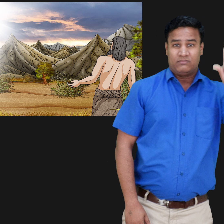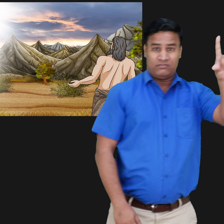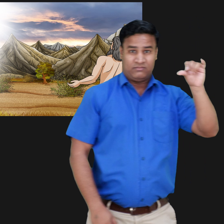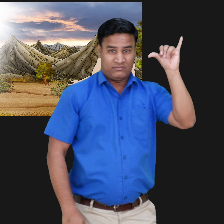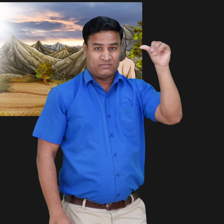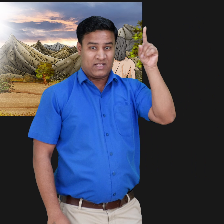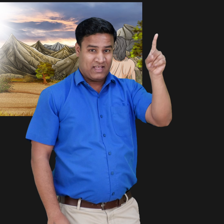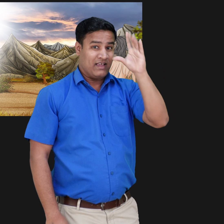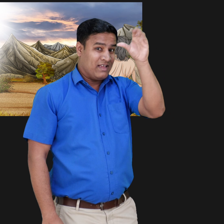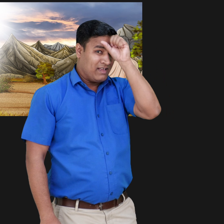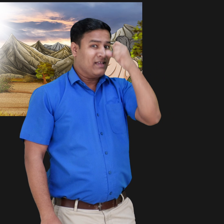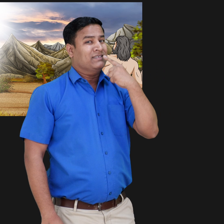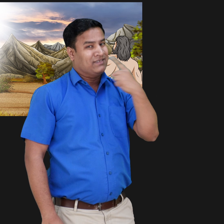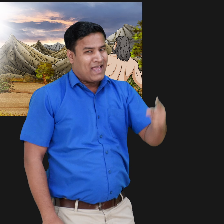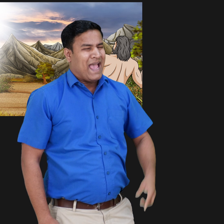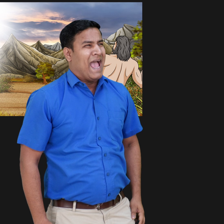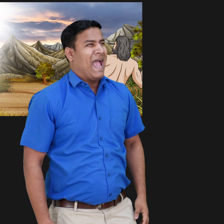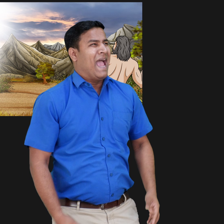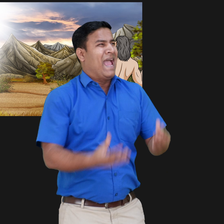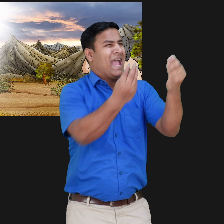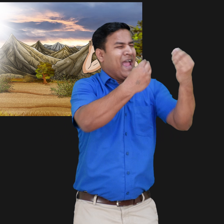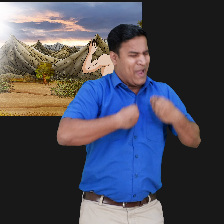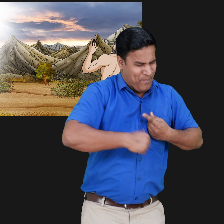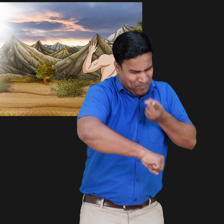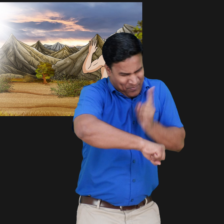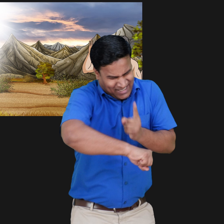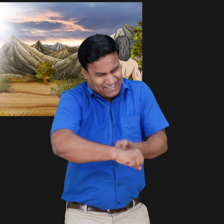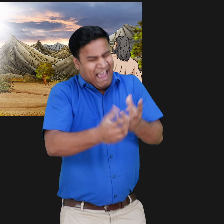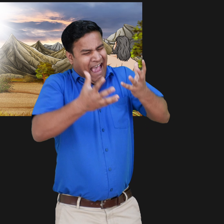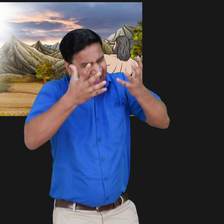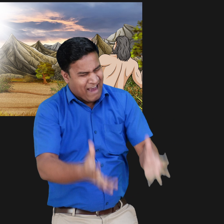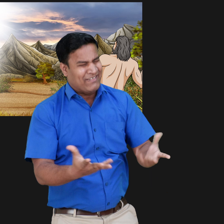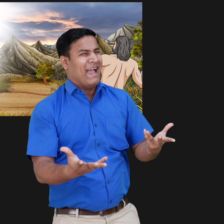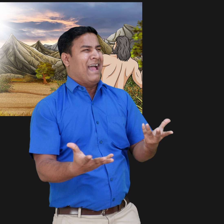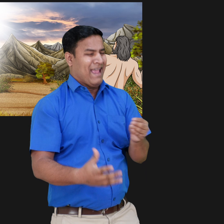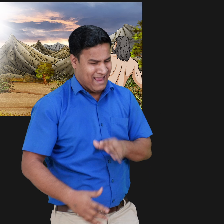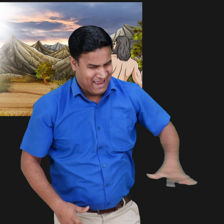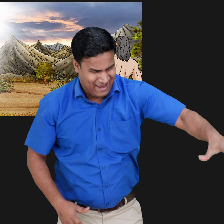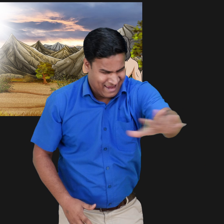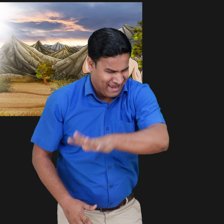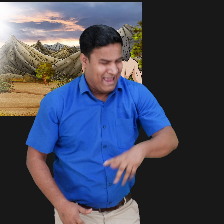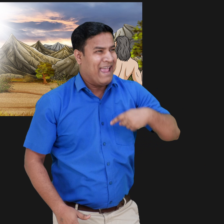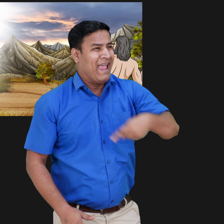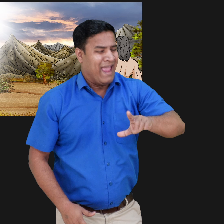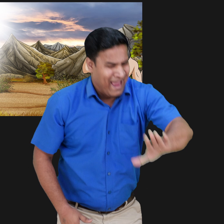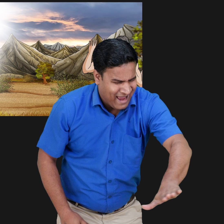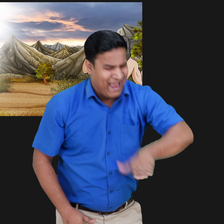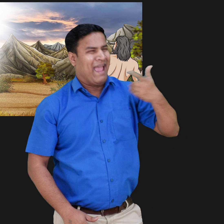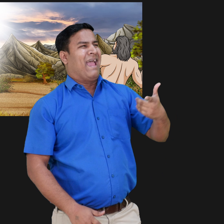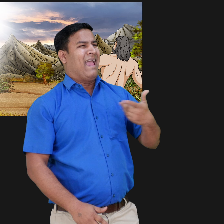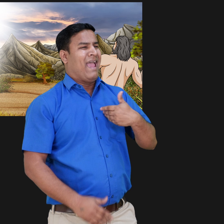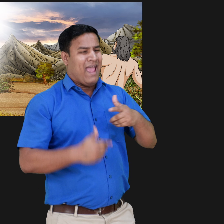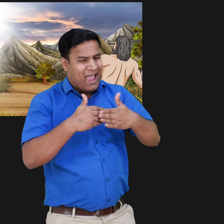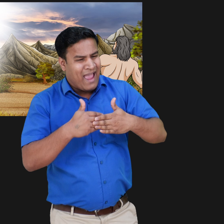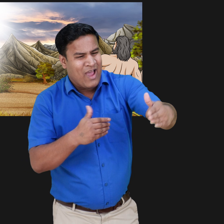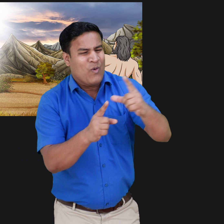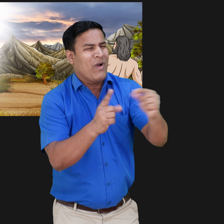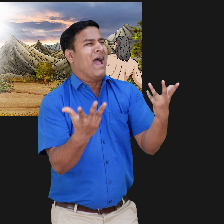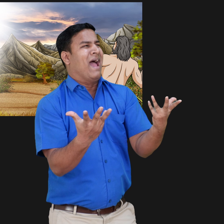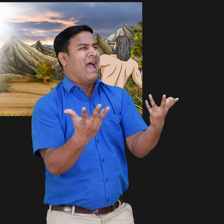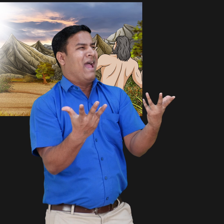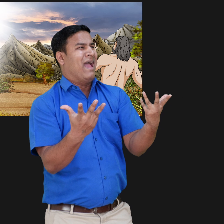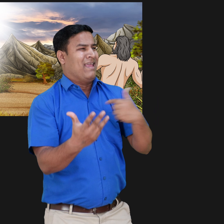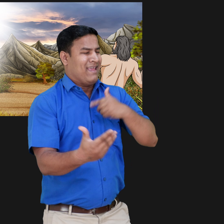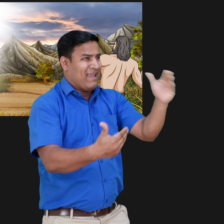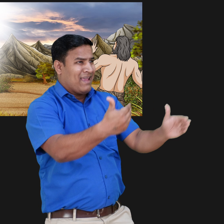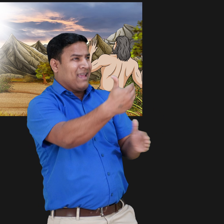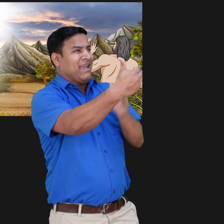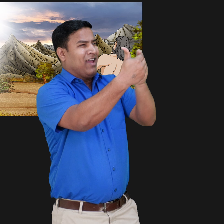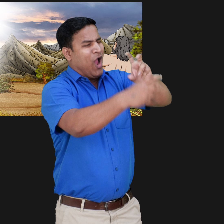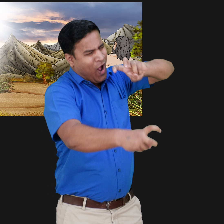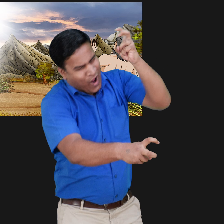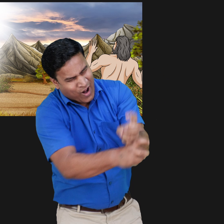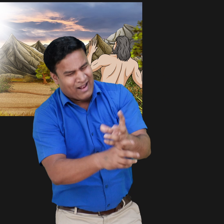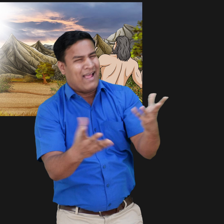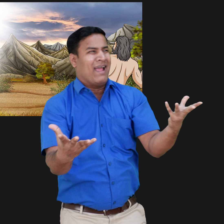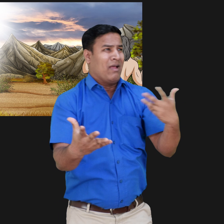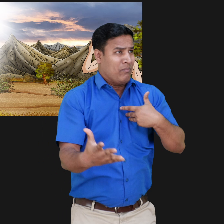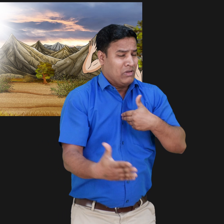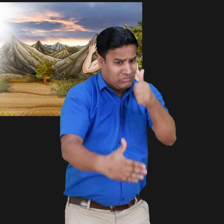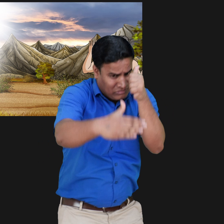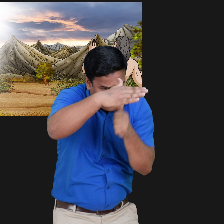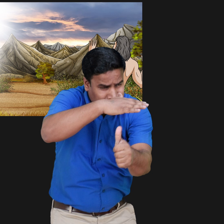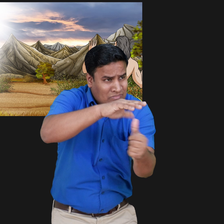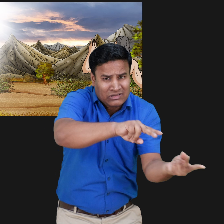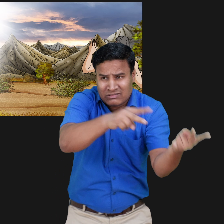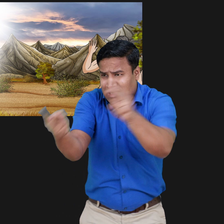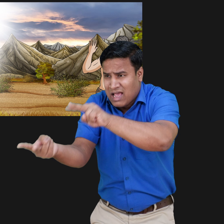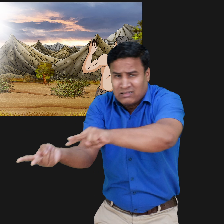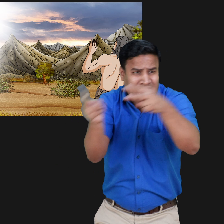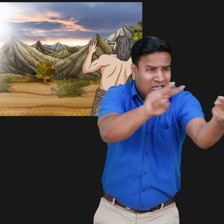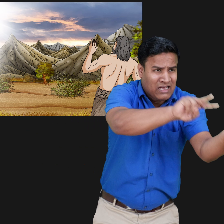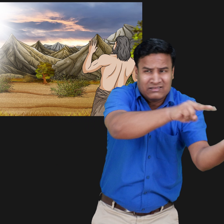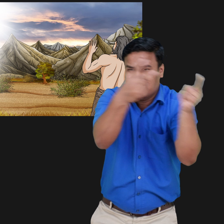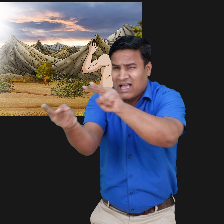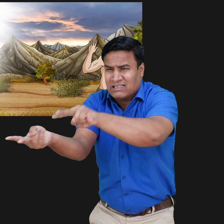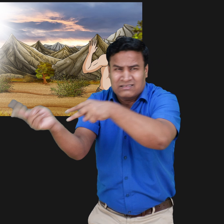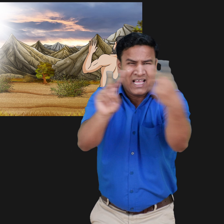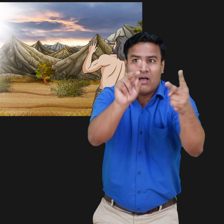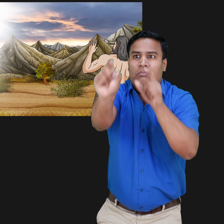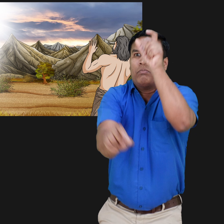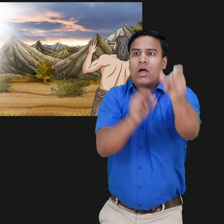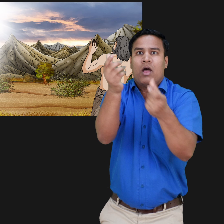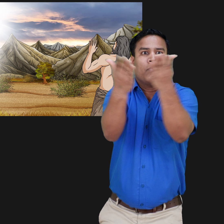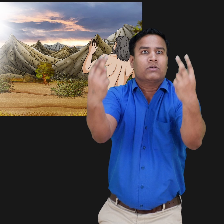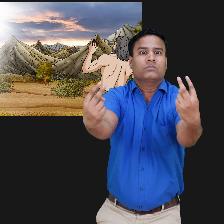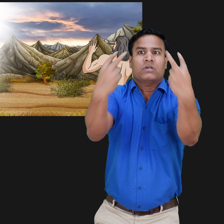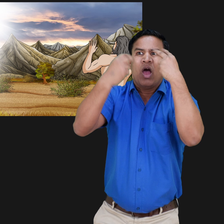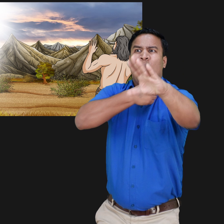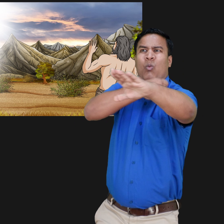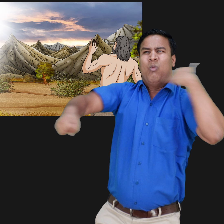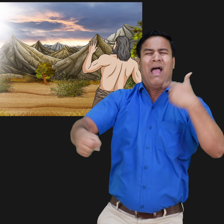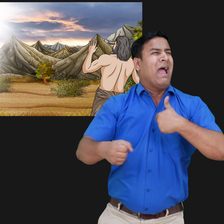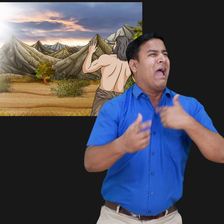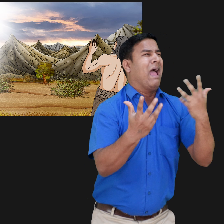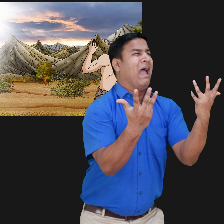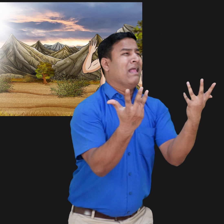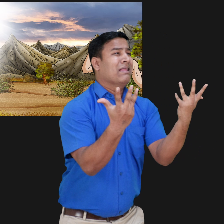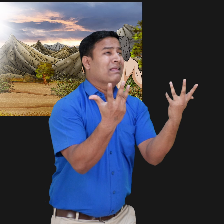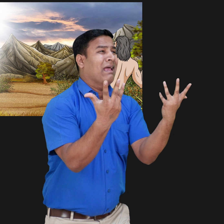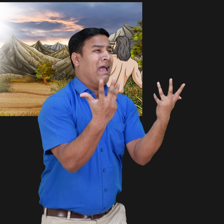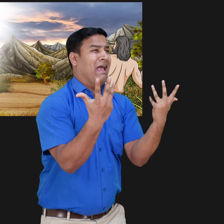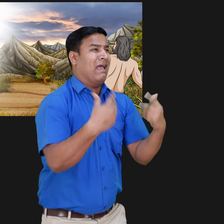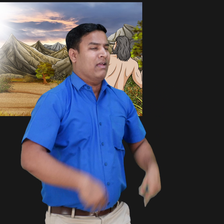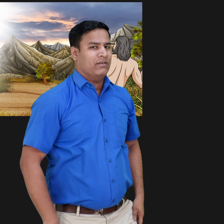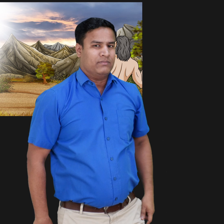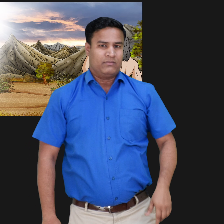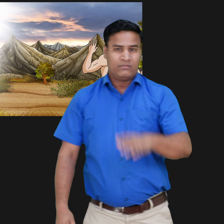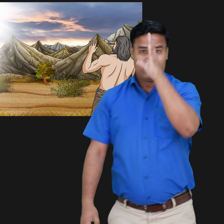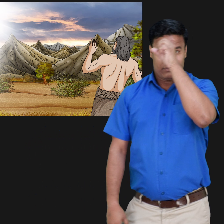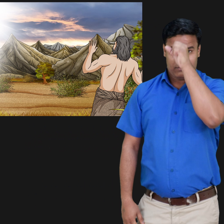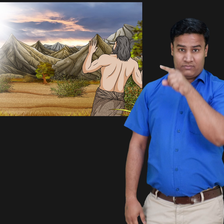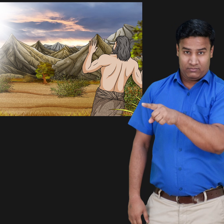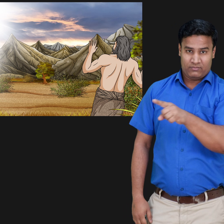Behold, this day You have driven me from the face of the earth, and from Your face I will be hidden;